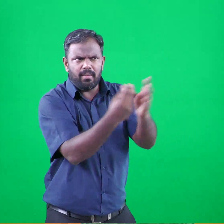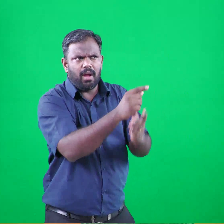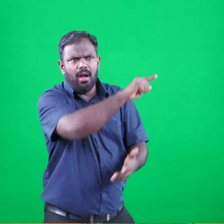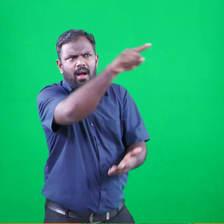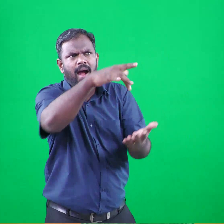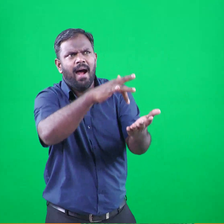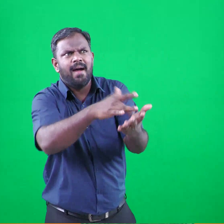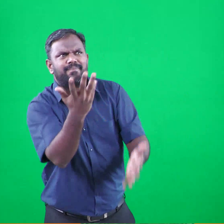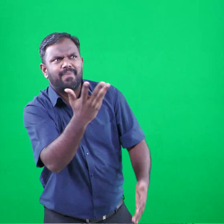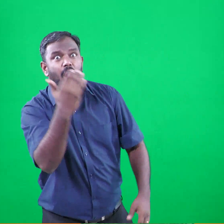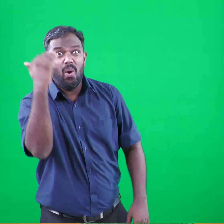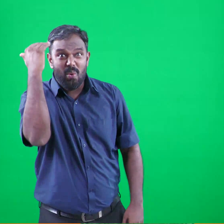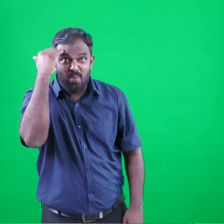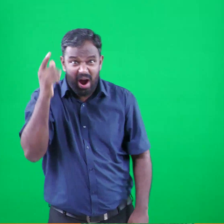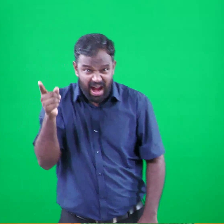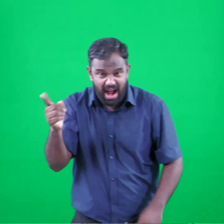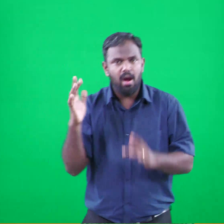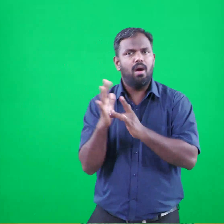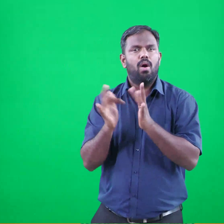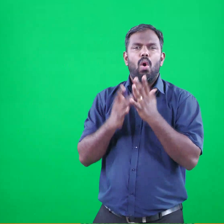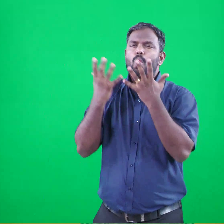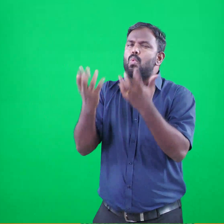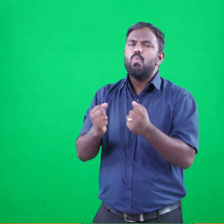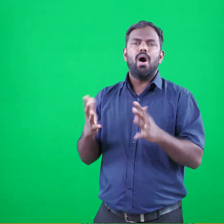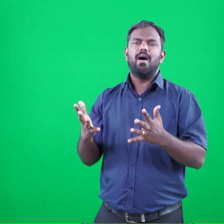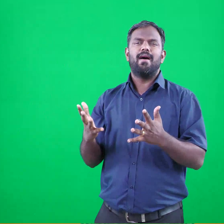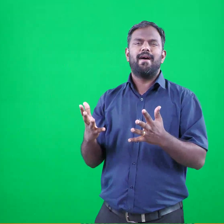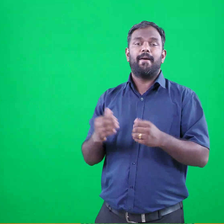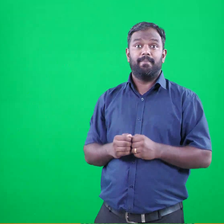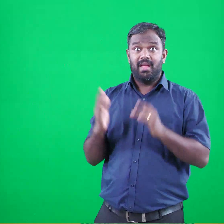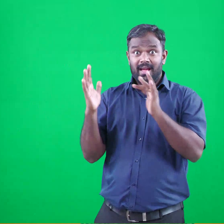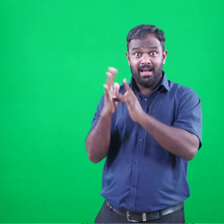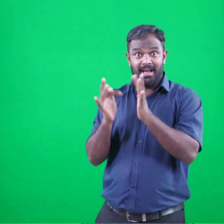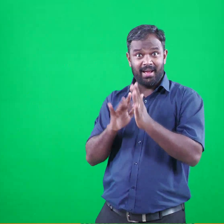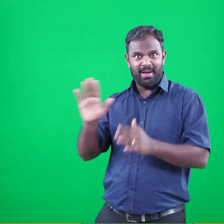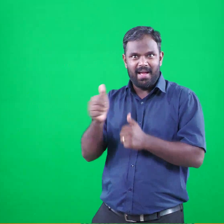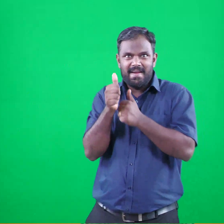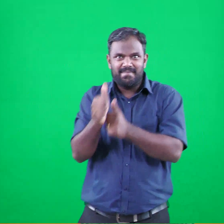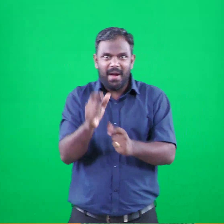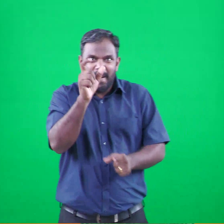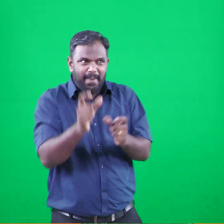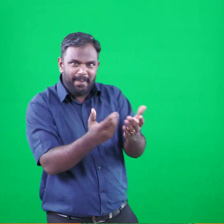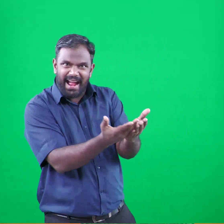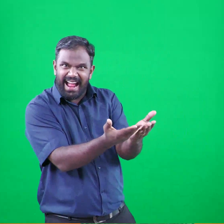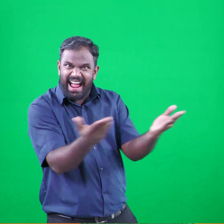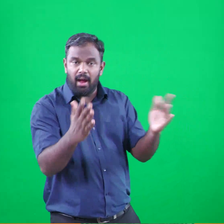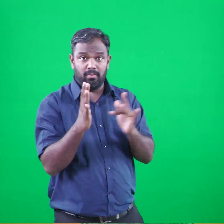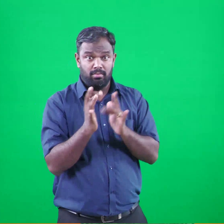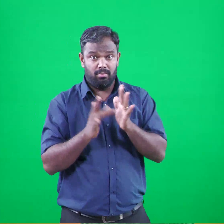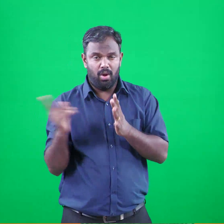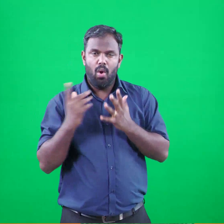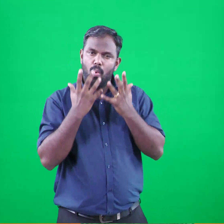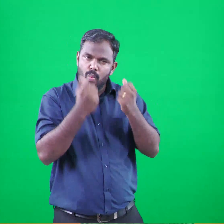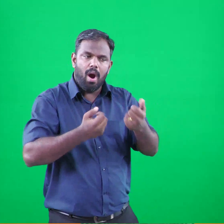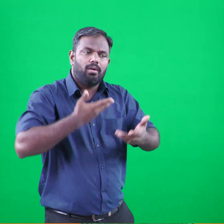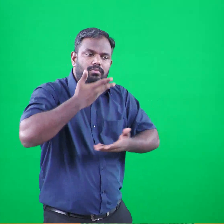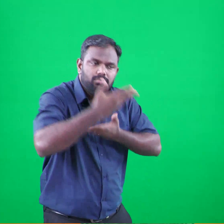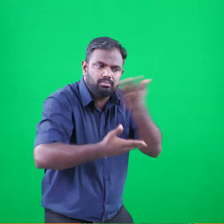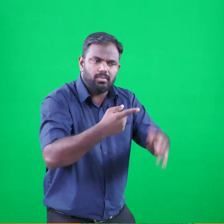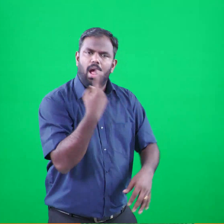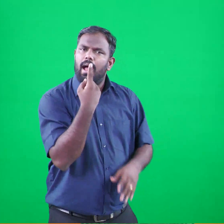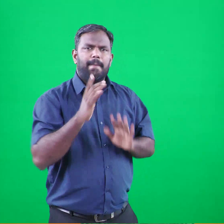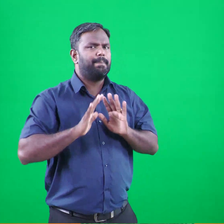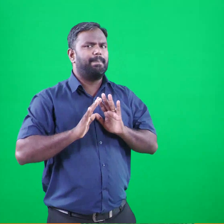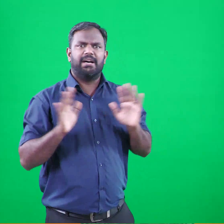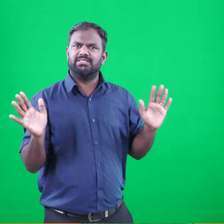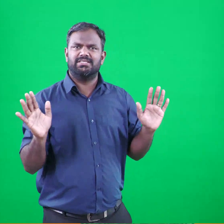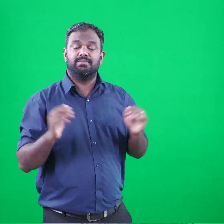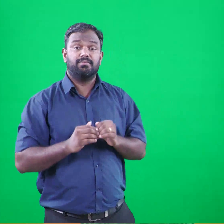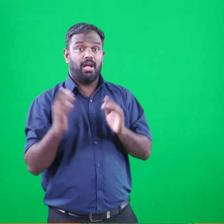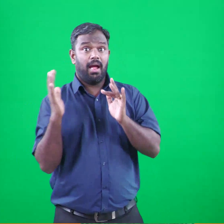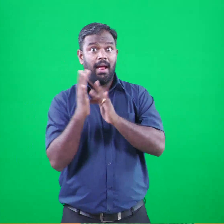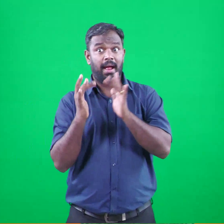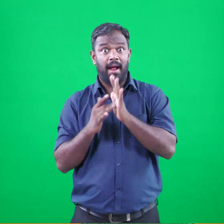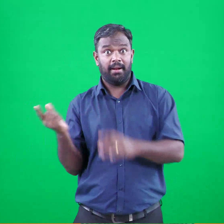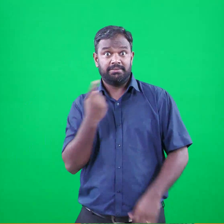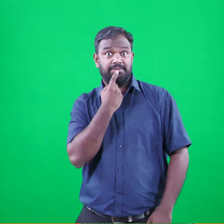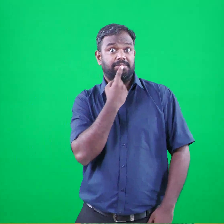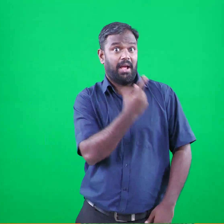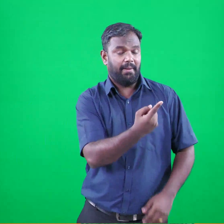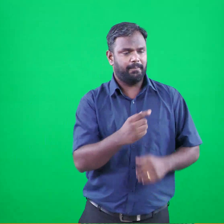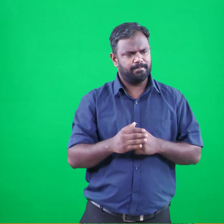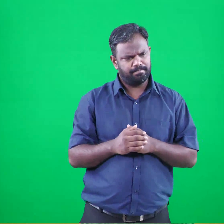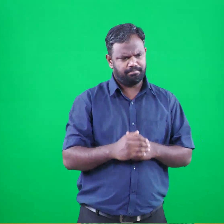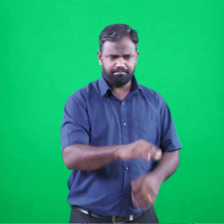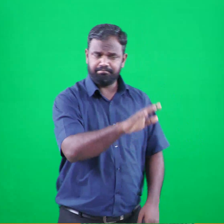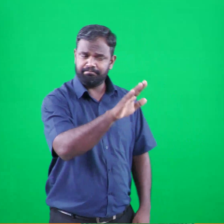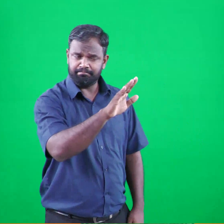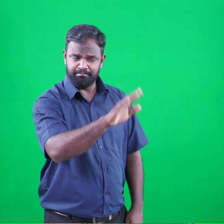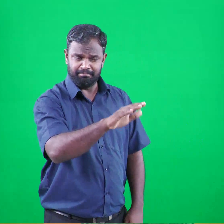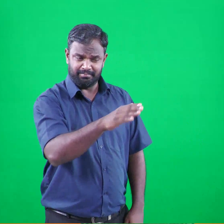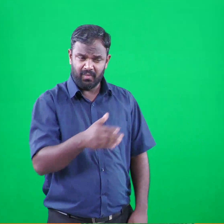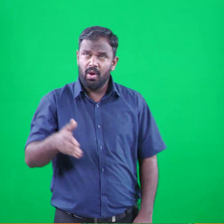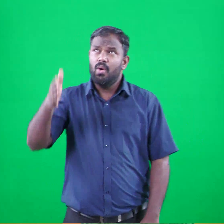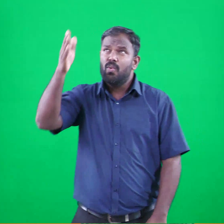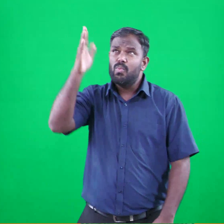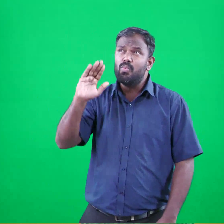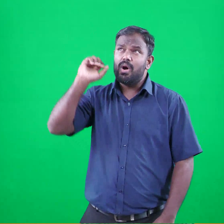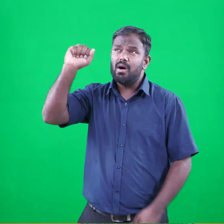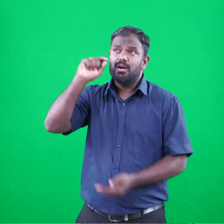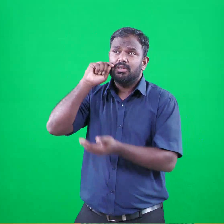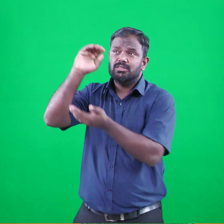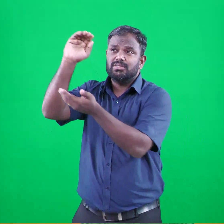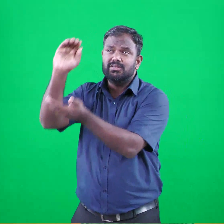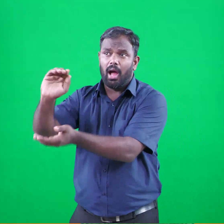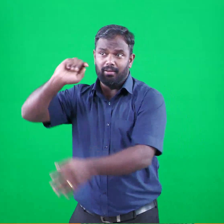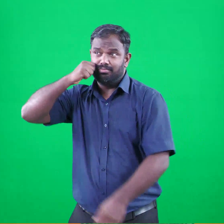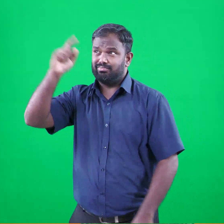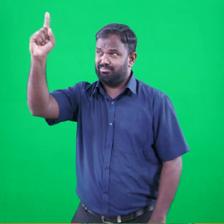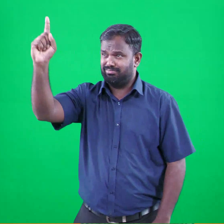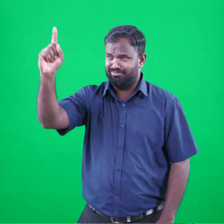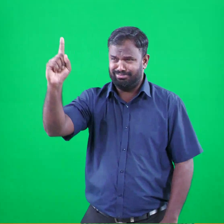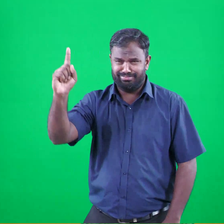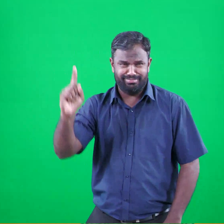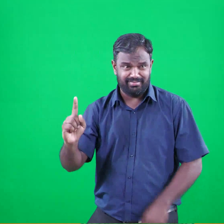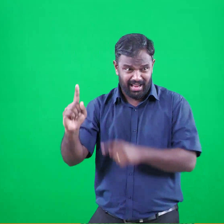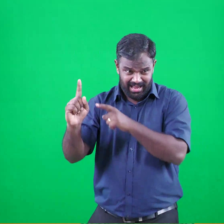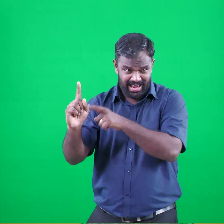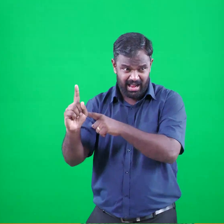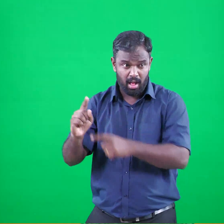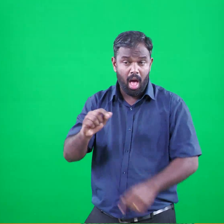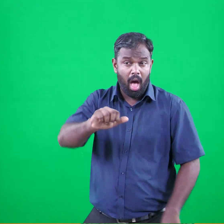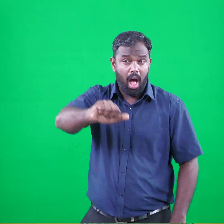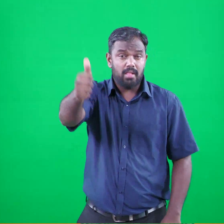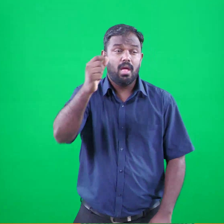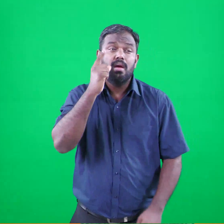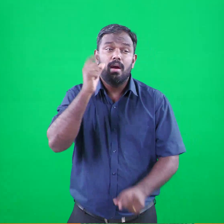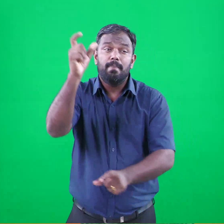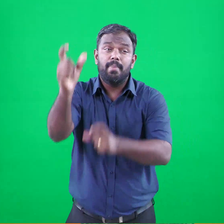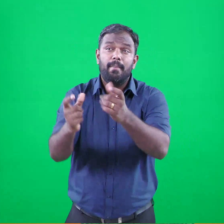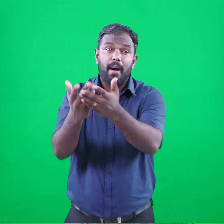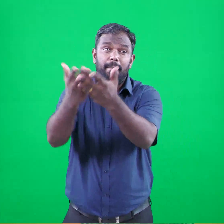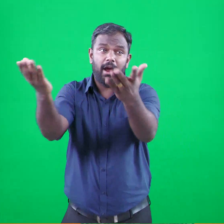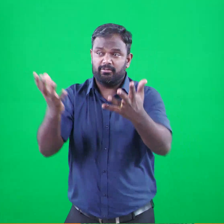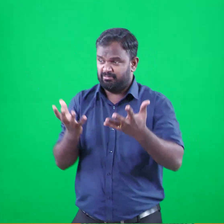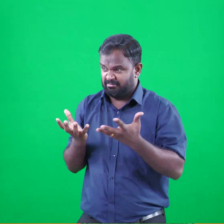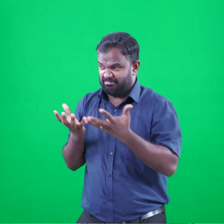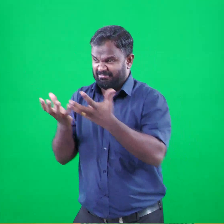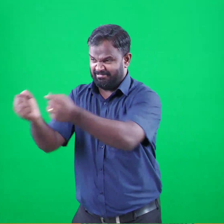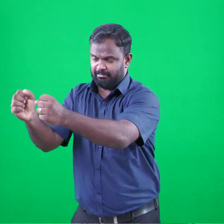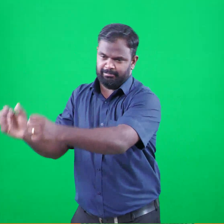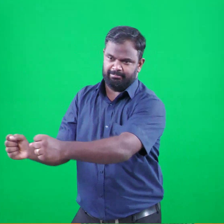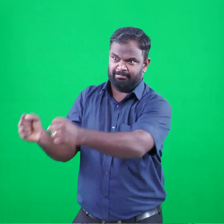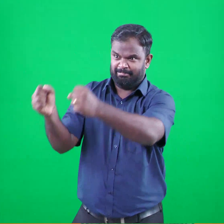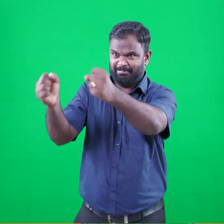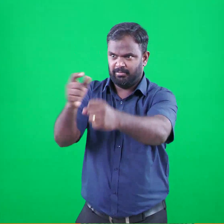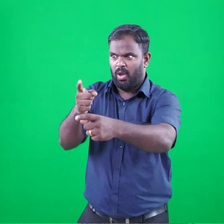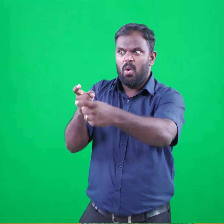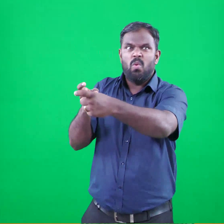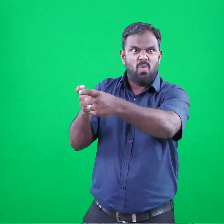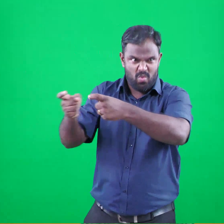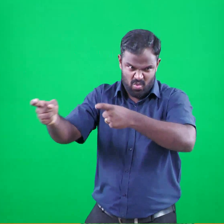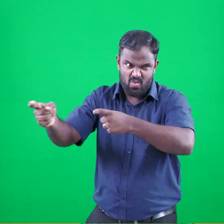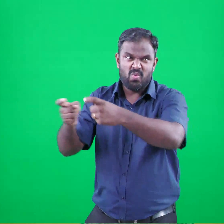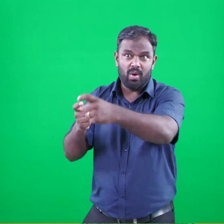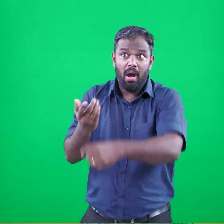He told them, "The Son of Man will be delivered into the hands of men.